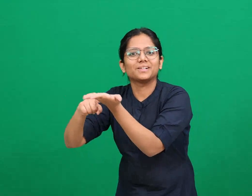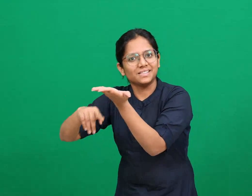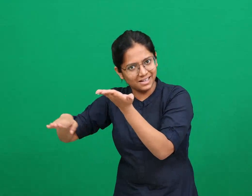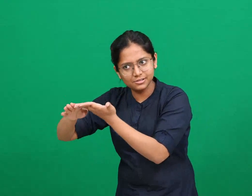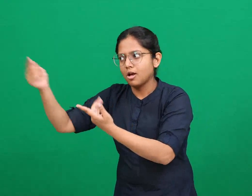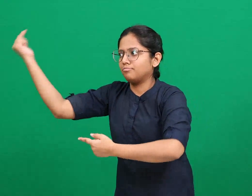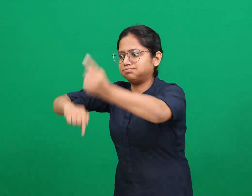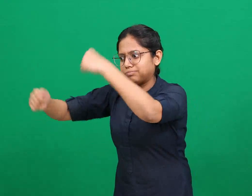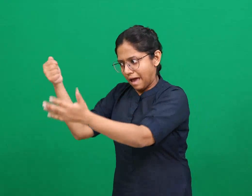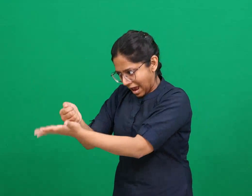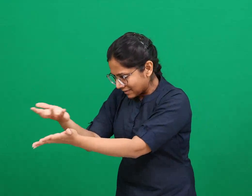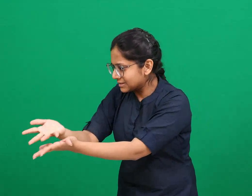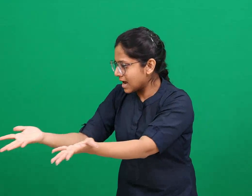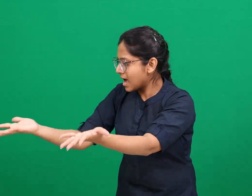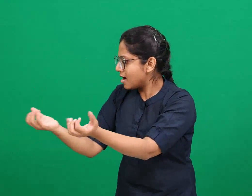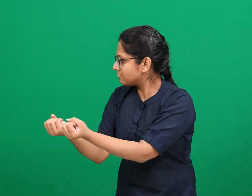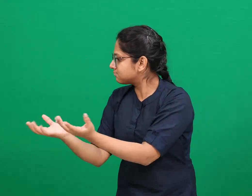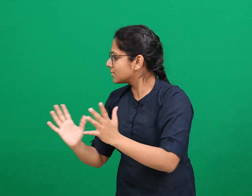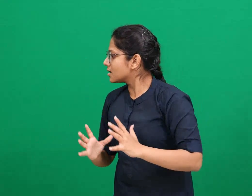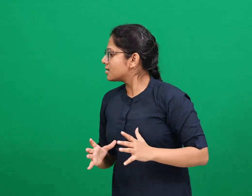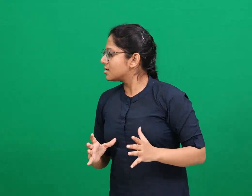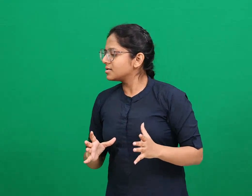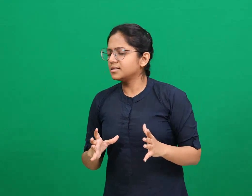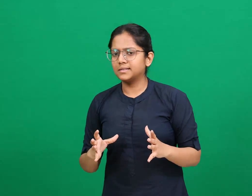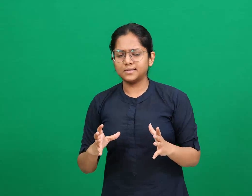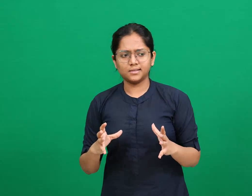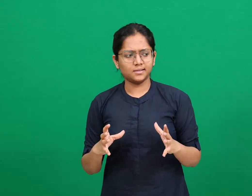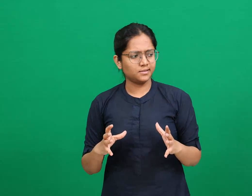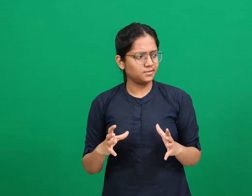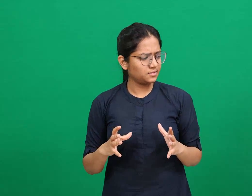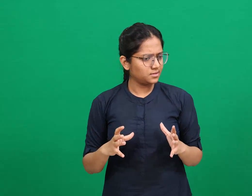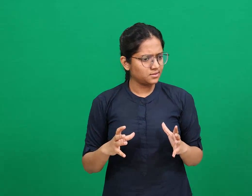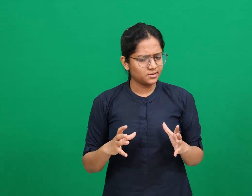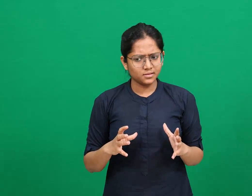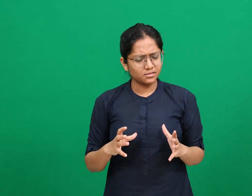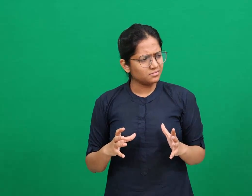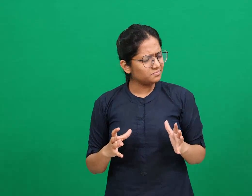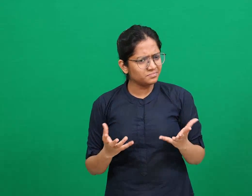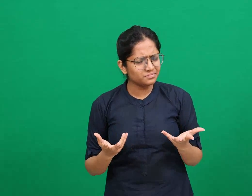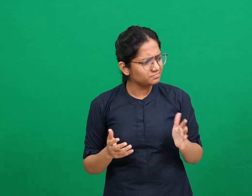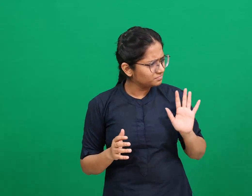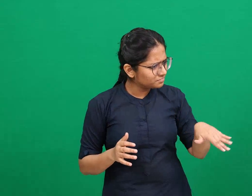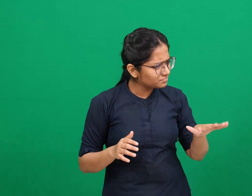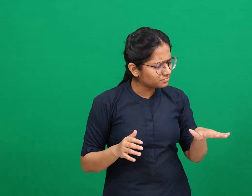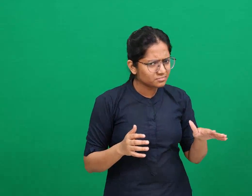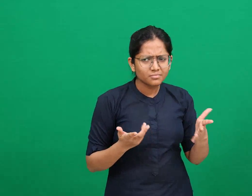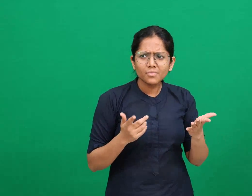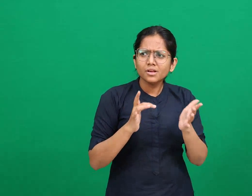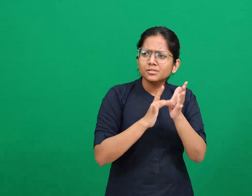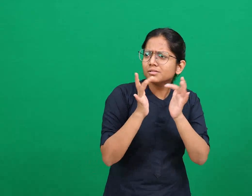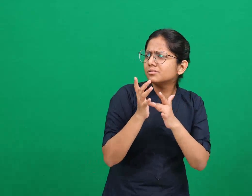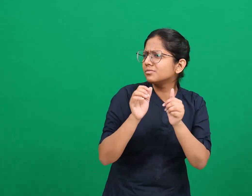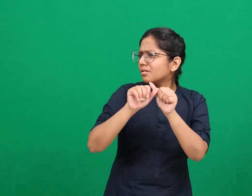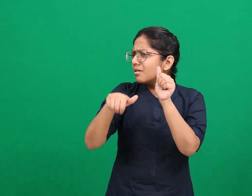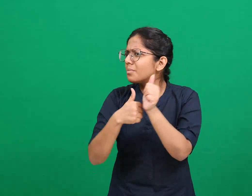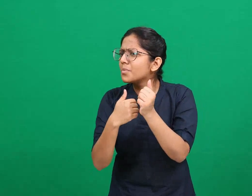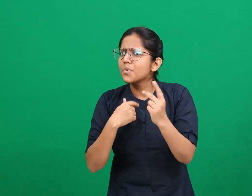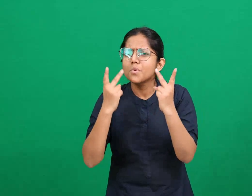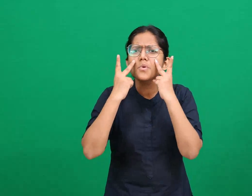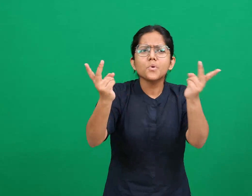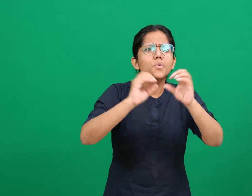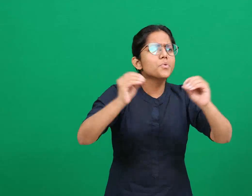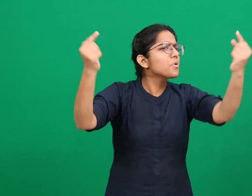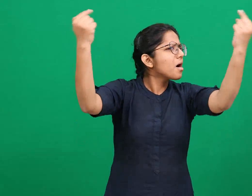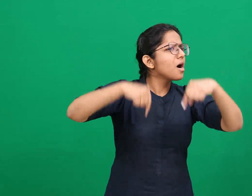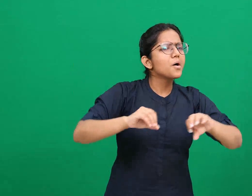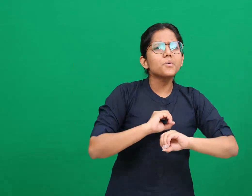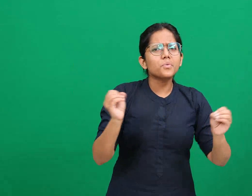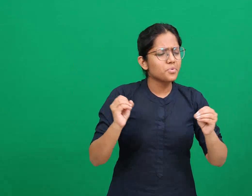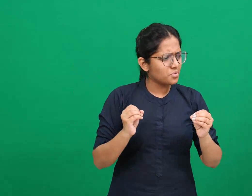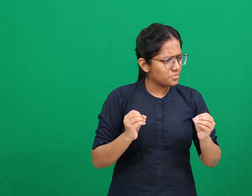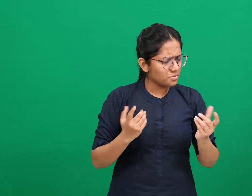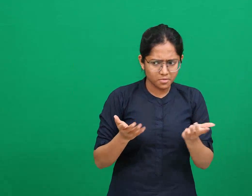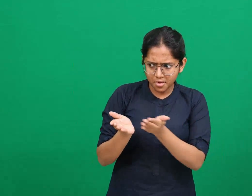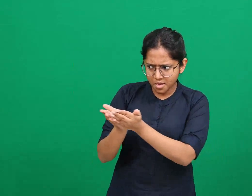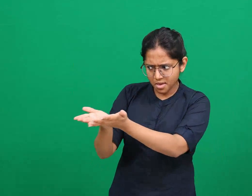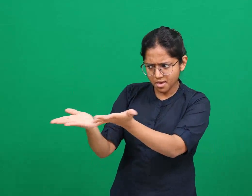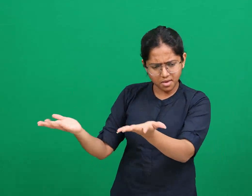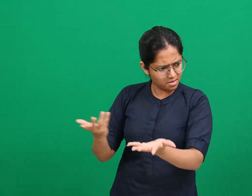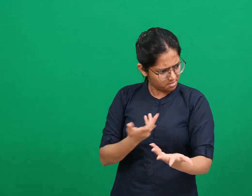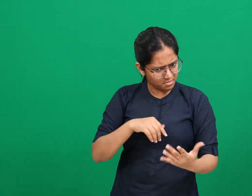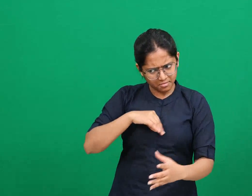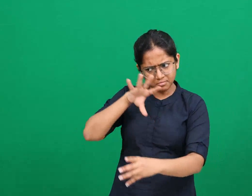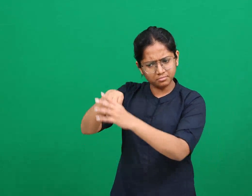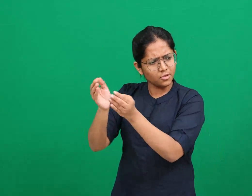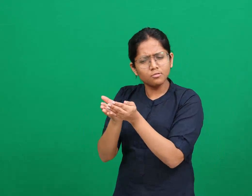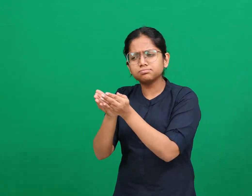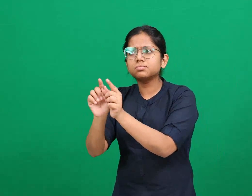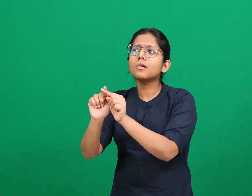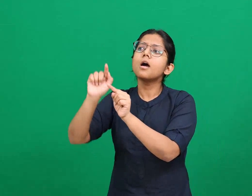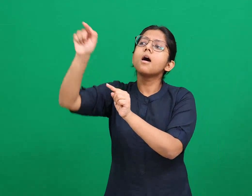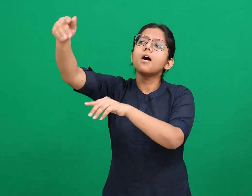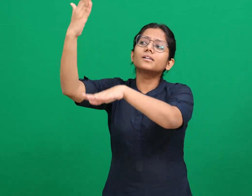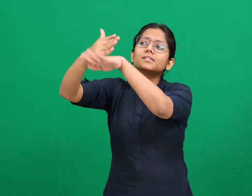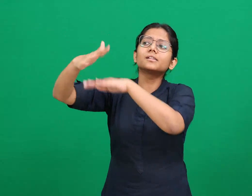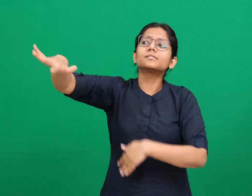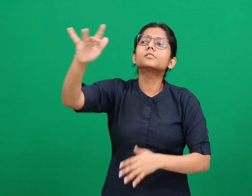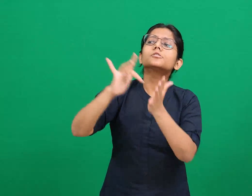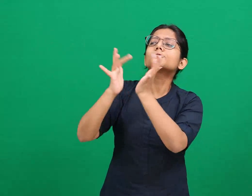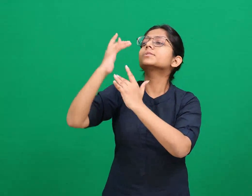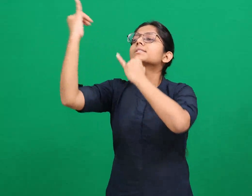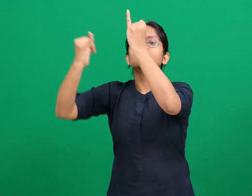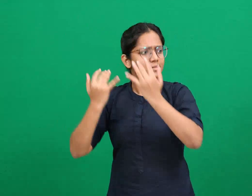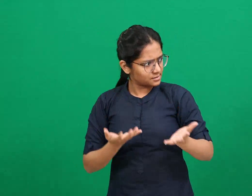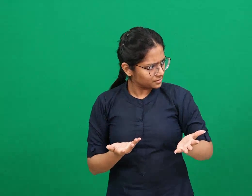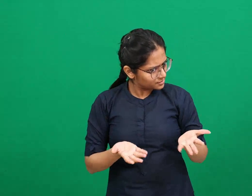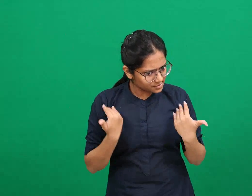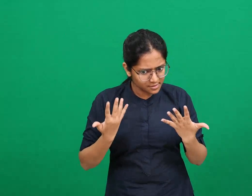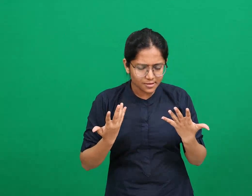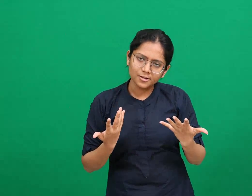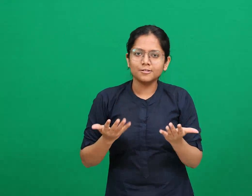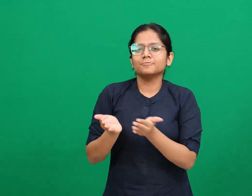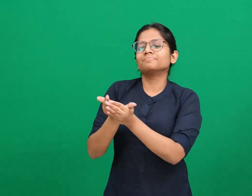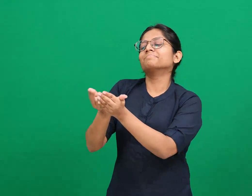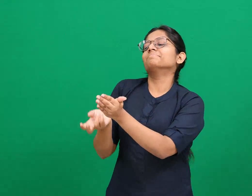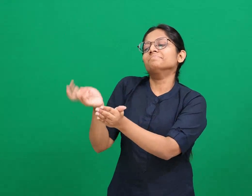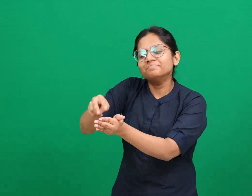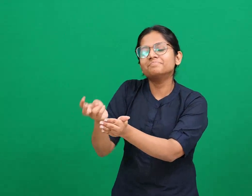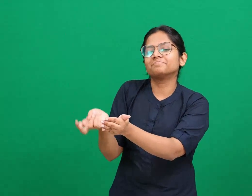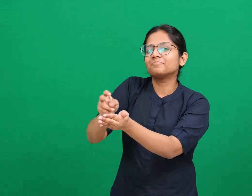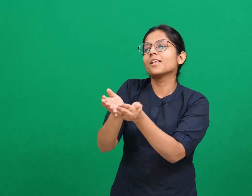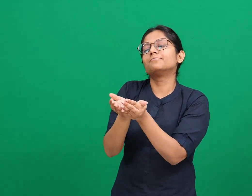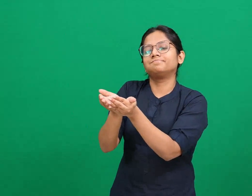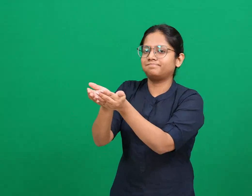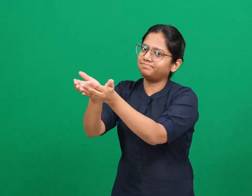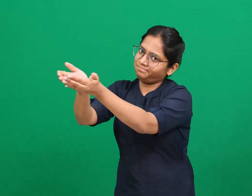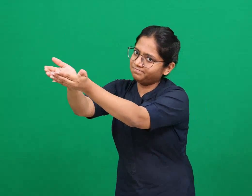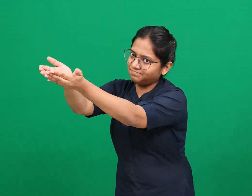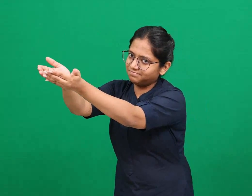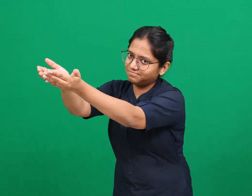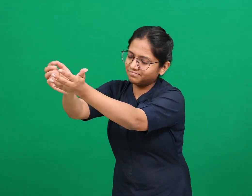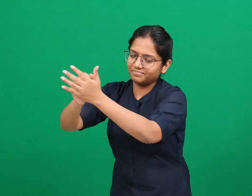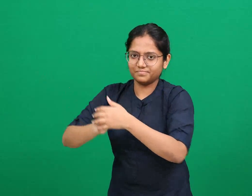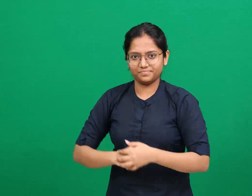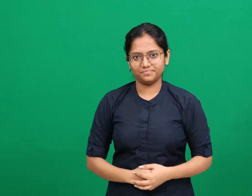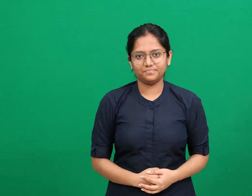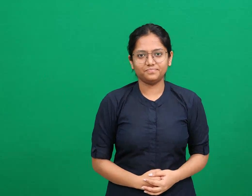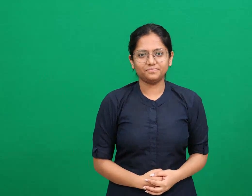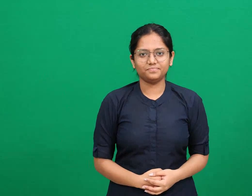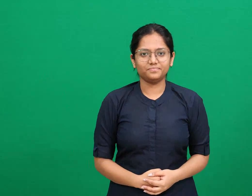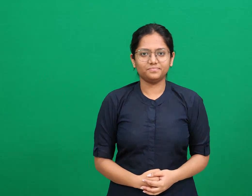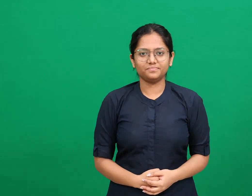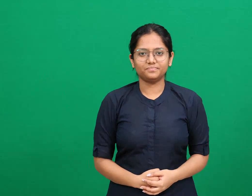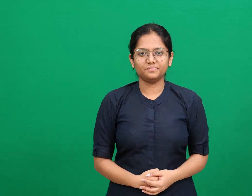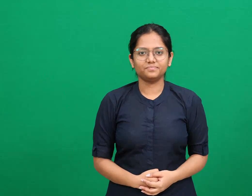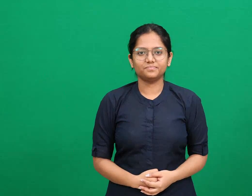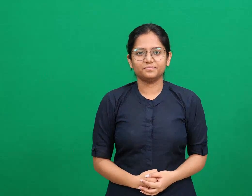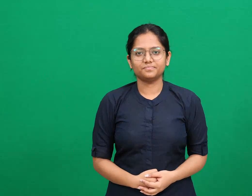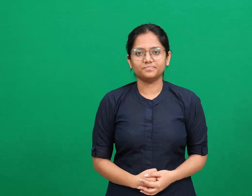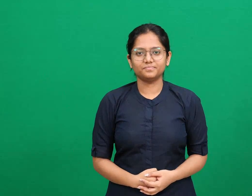So when the crowd saw that neither Jesus nor His disciples were there, they got into the boats and went to Capernaum to look for Him.